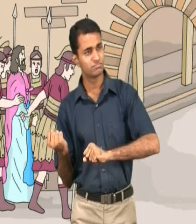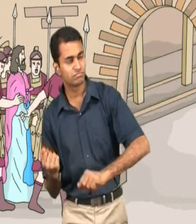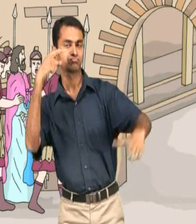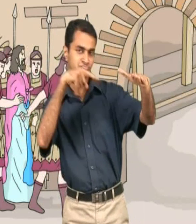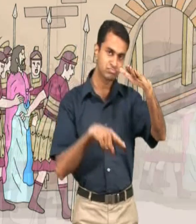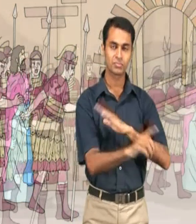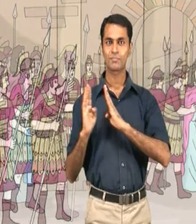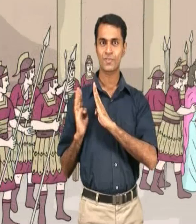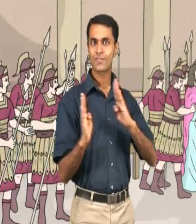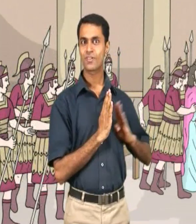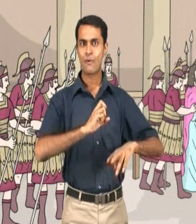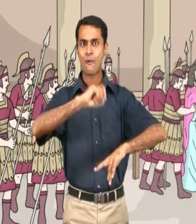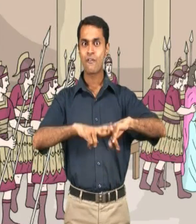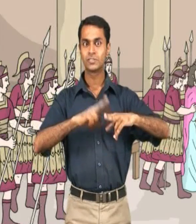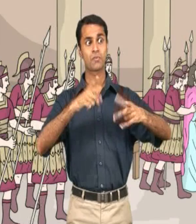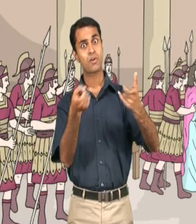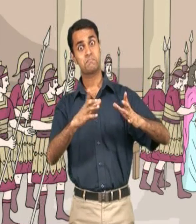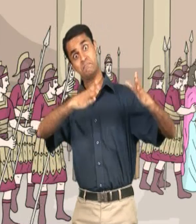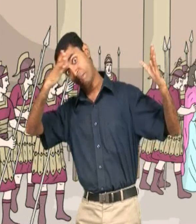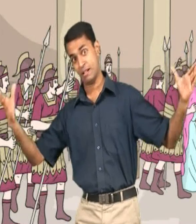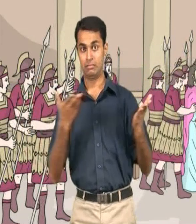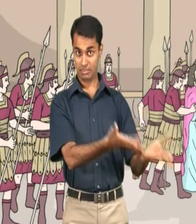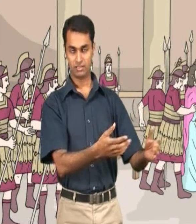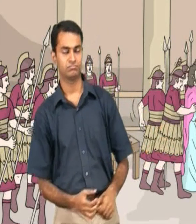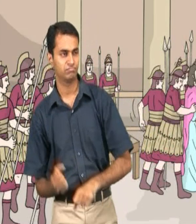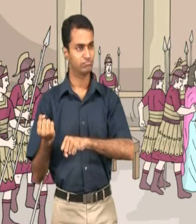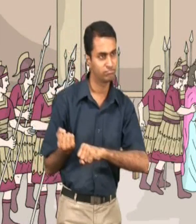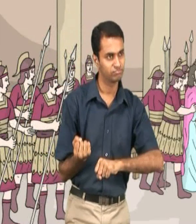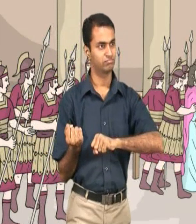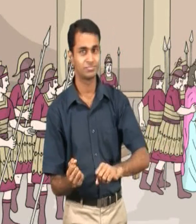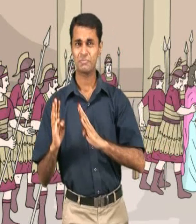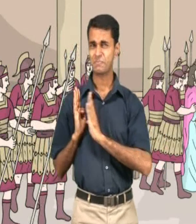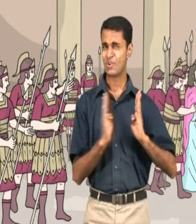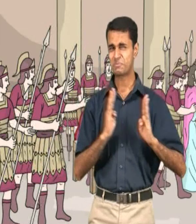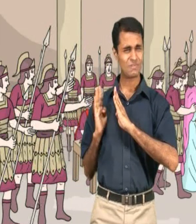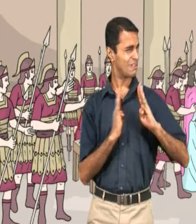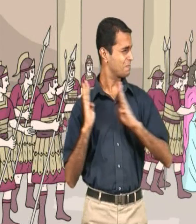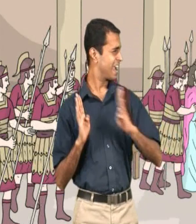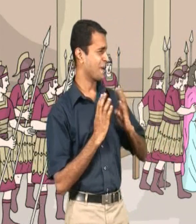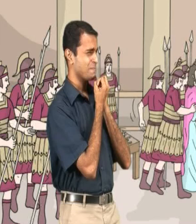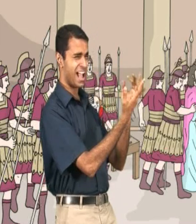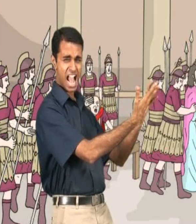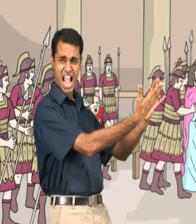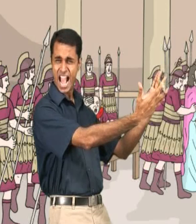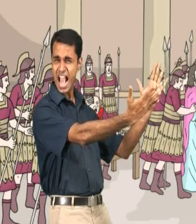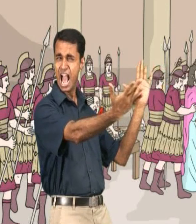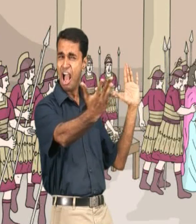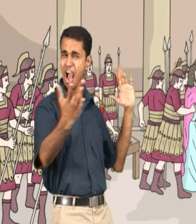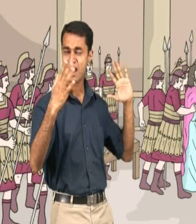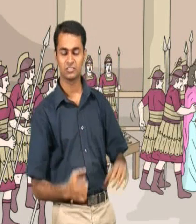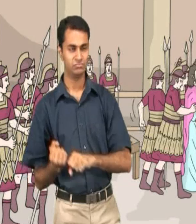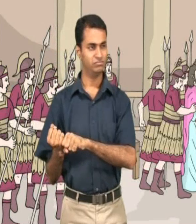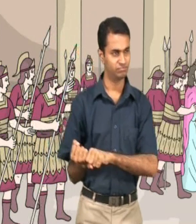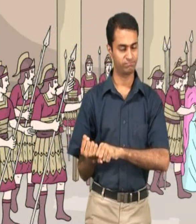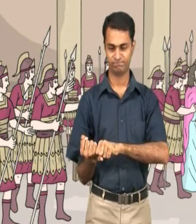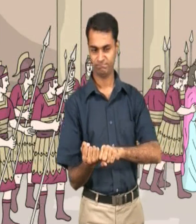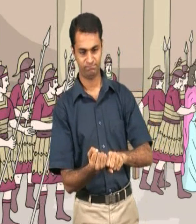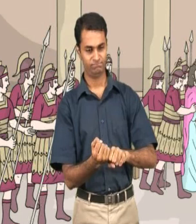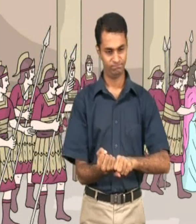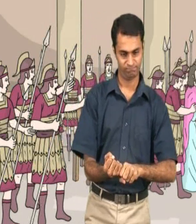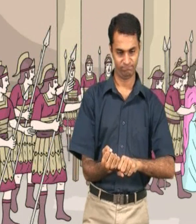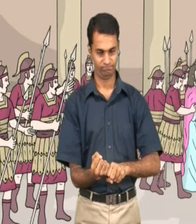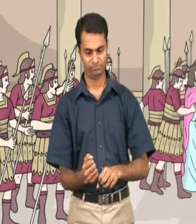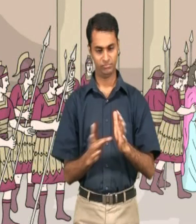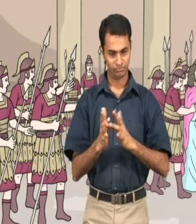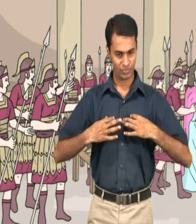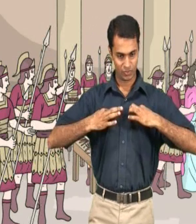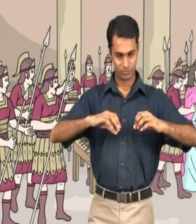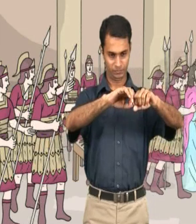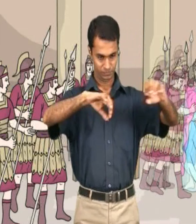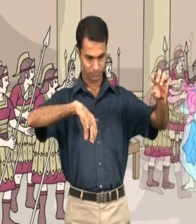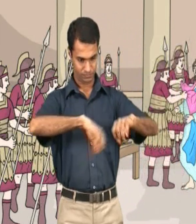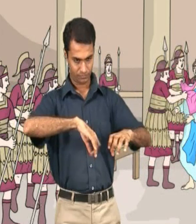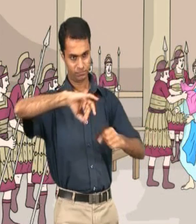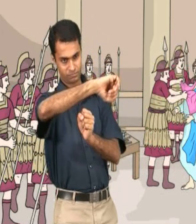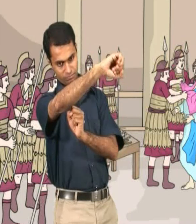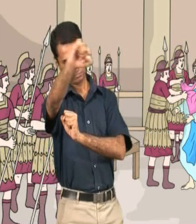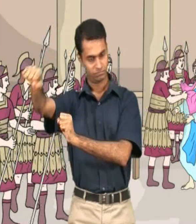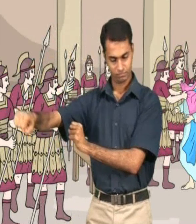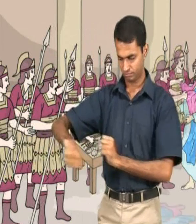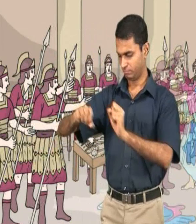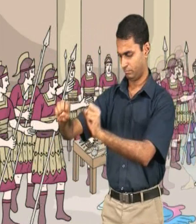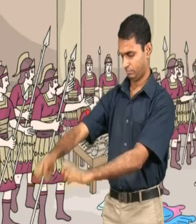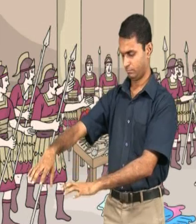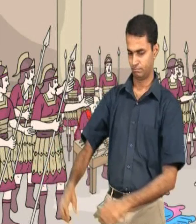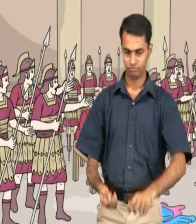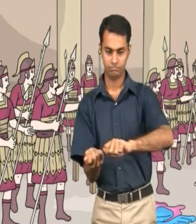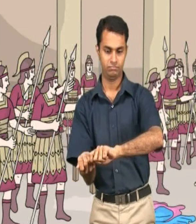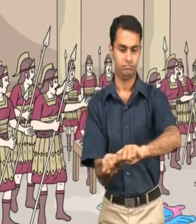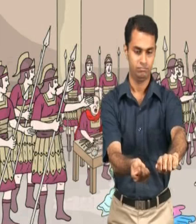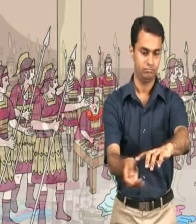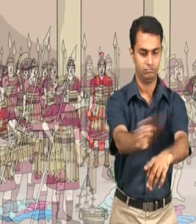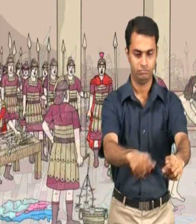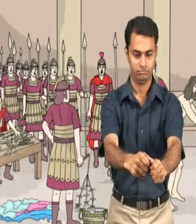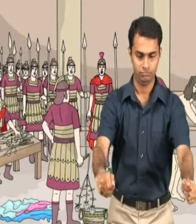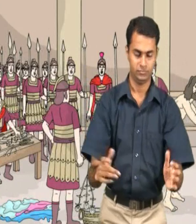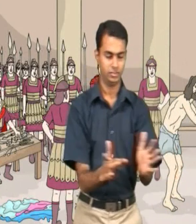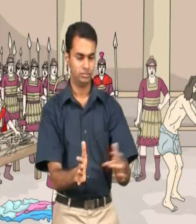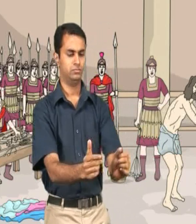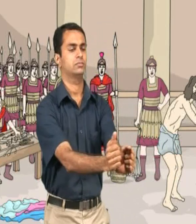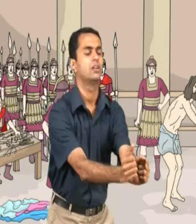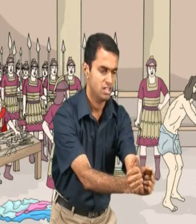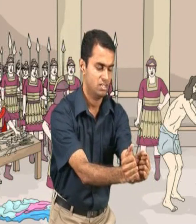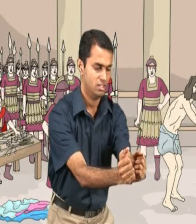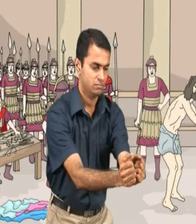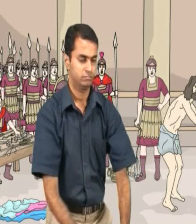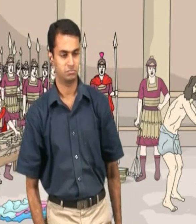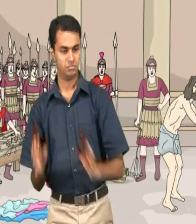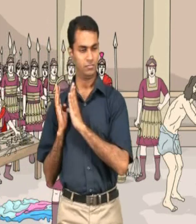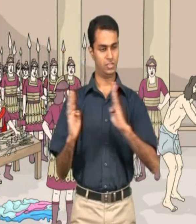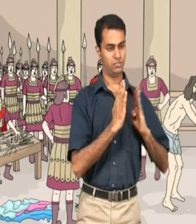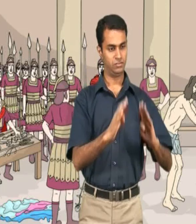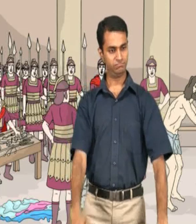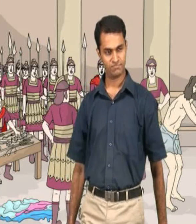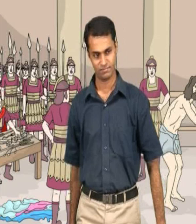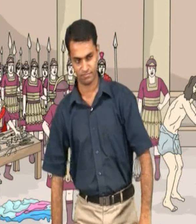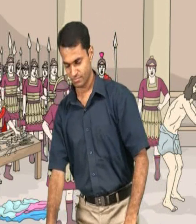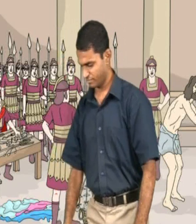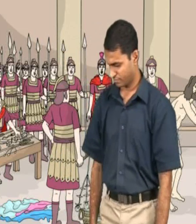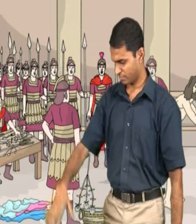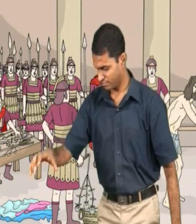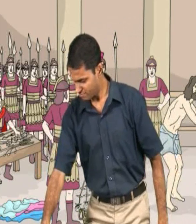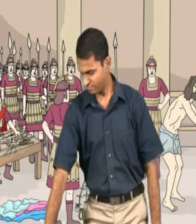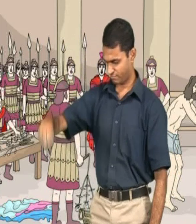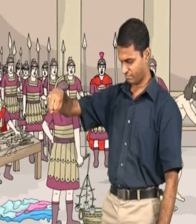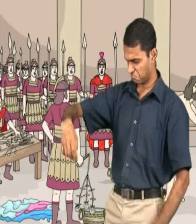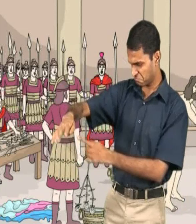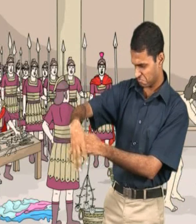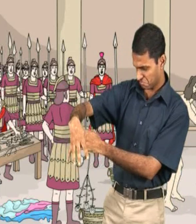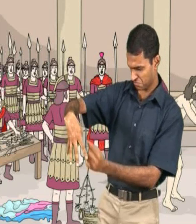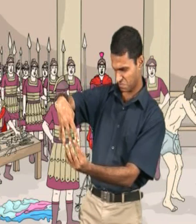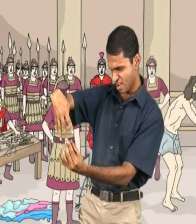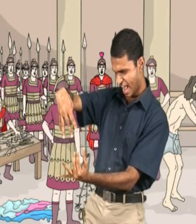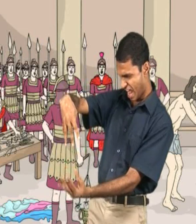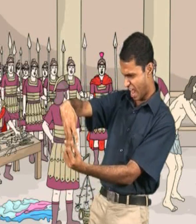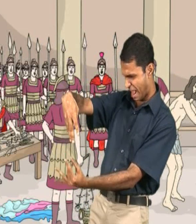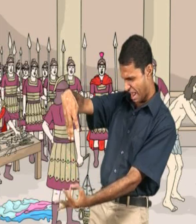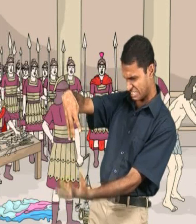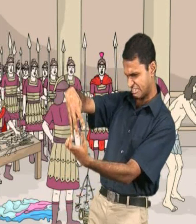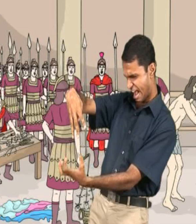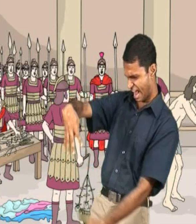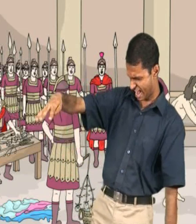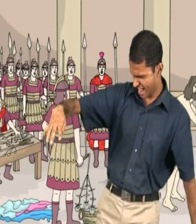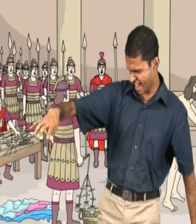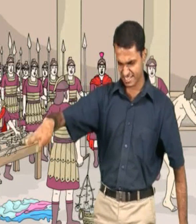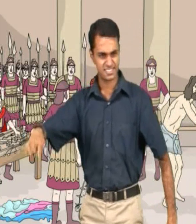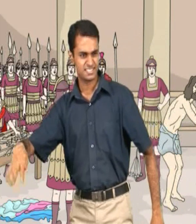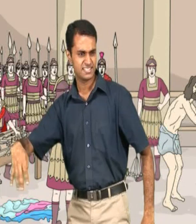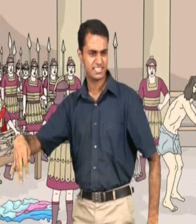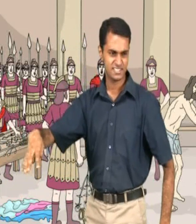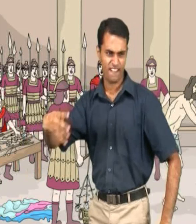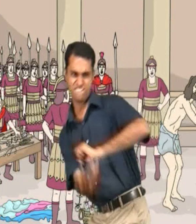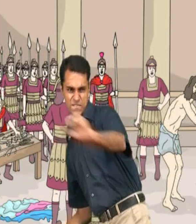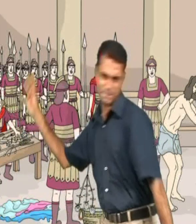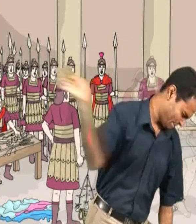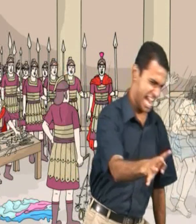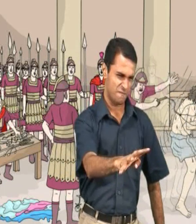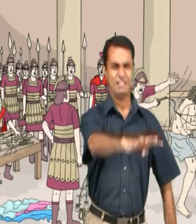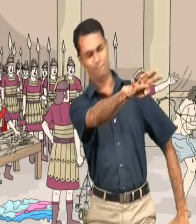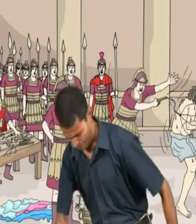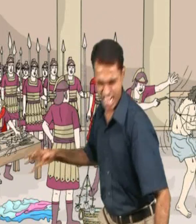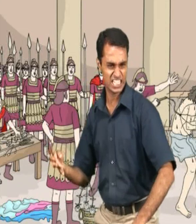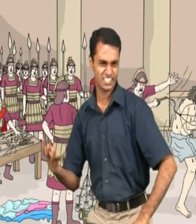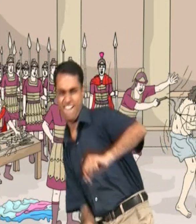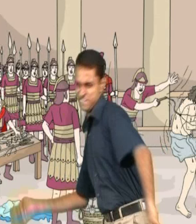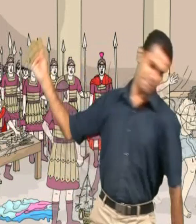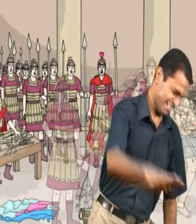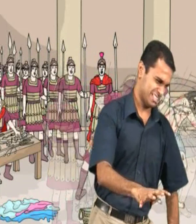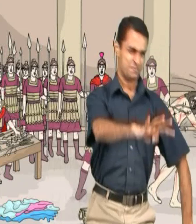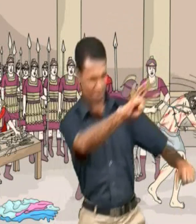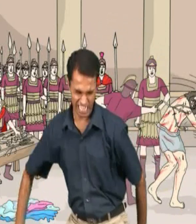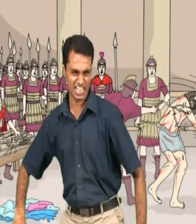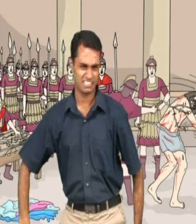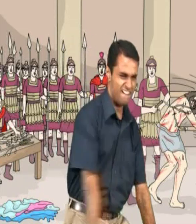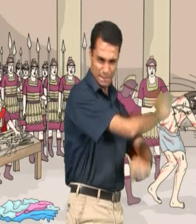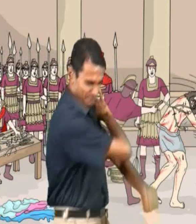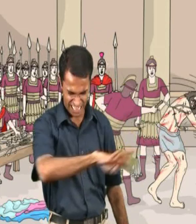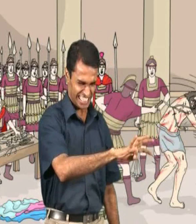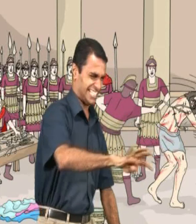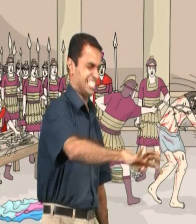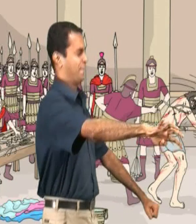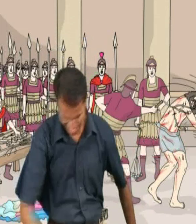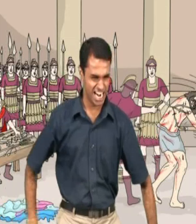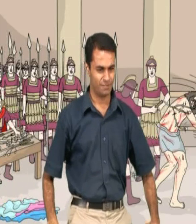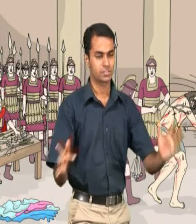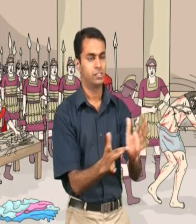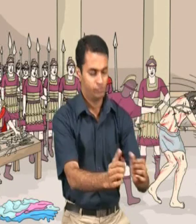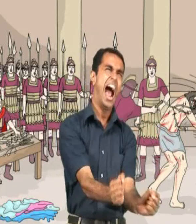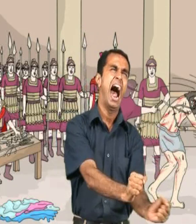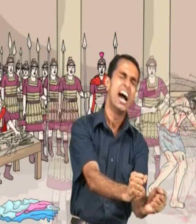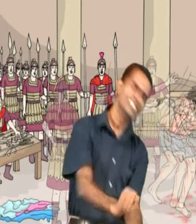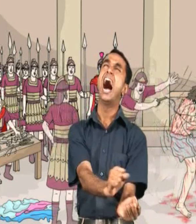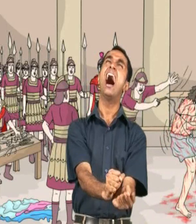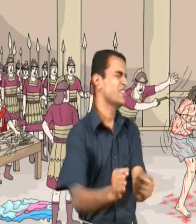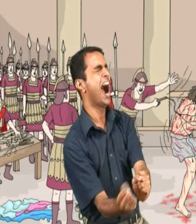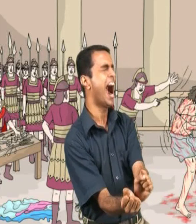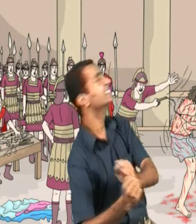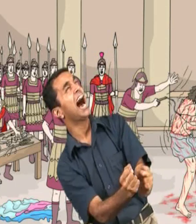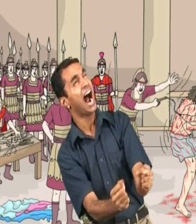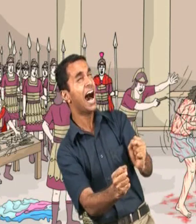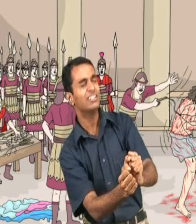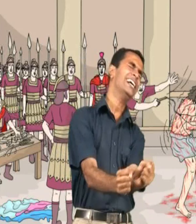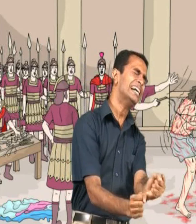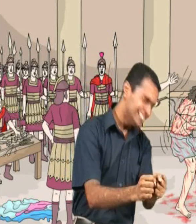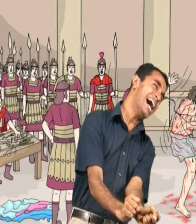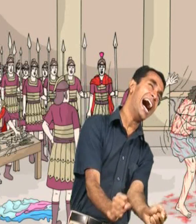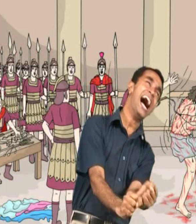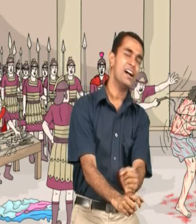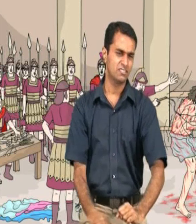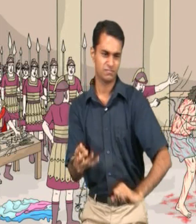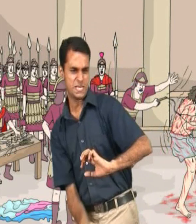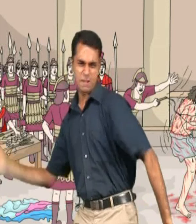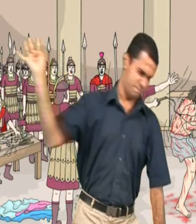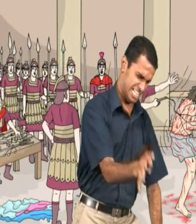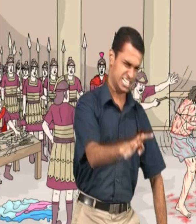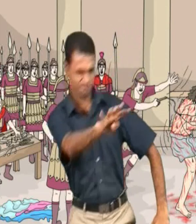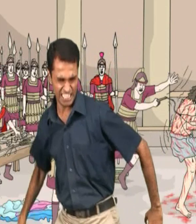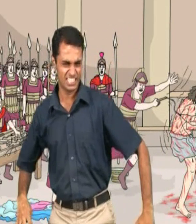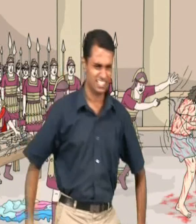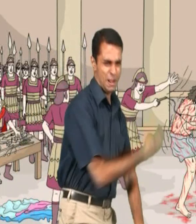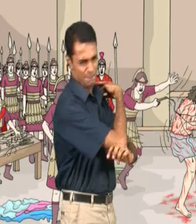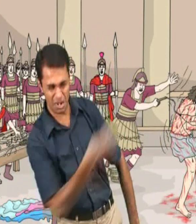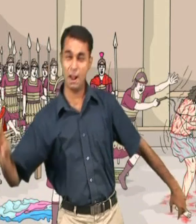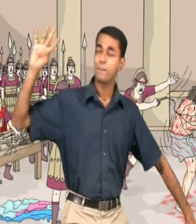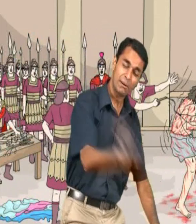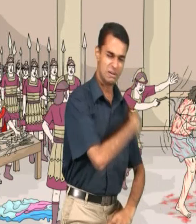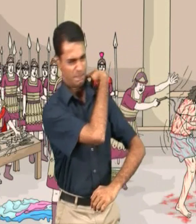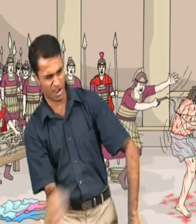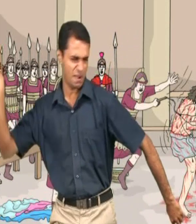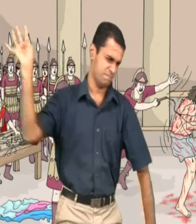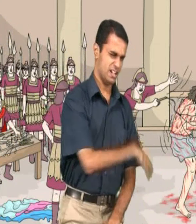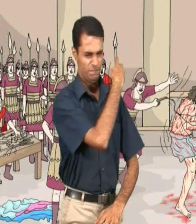Then the governor’s soldiers took Jesus into the Praetorium and gathered the whole company around Him.